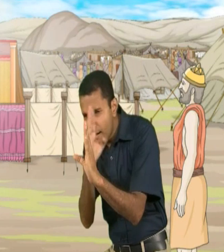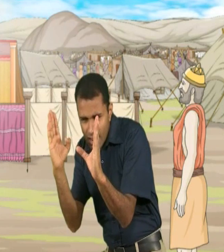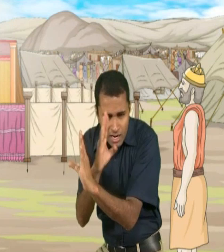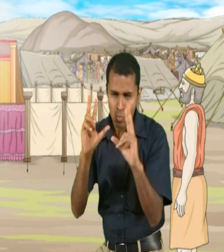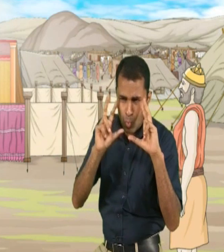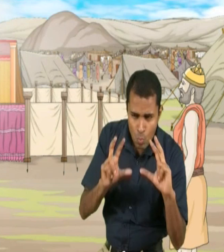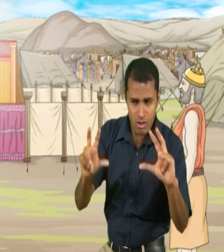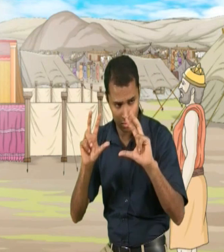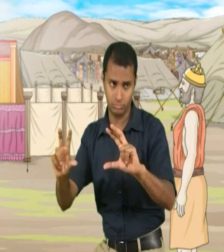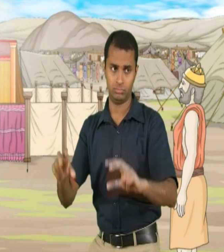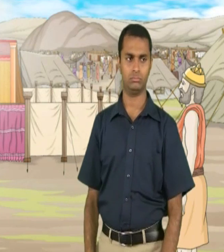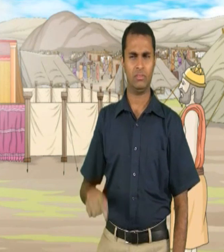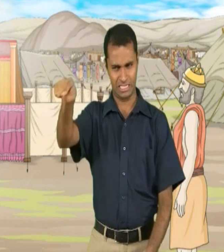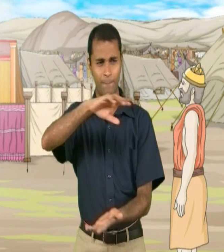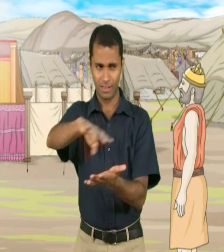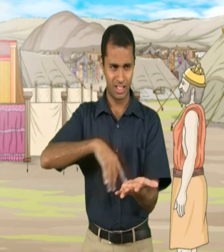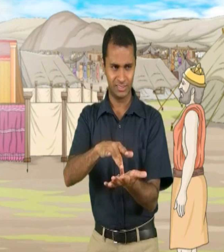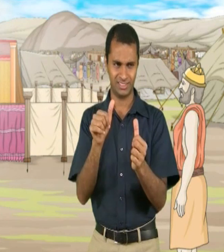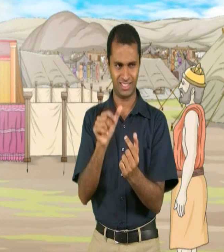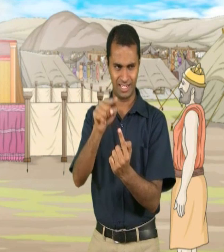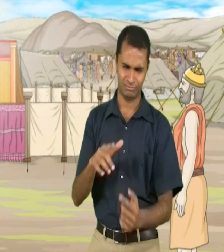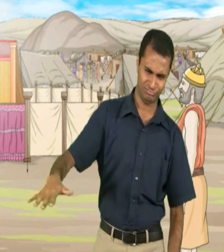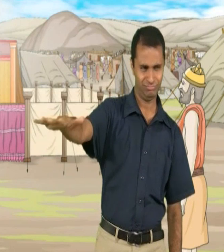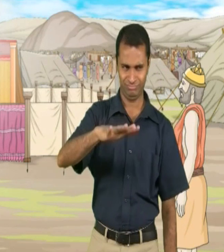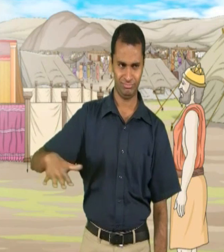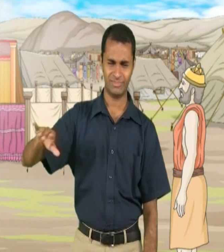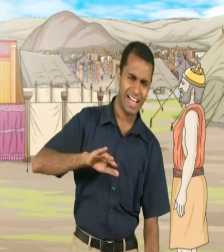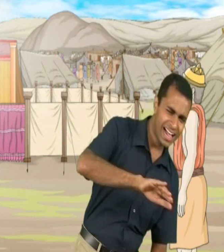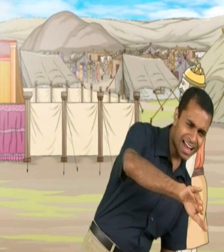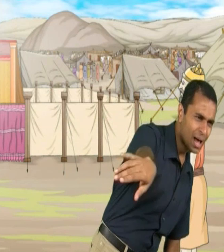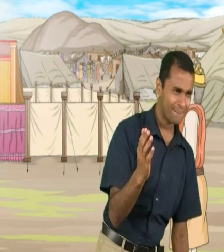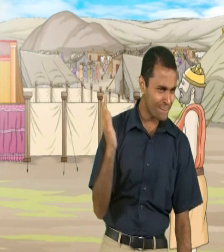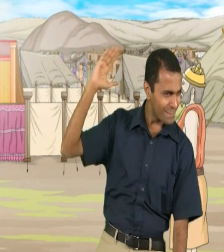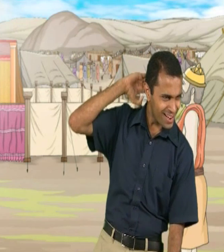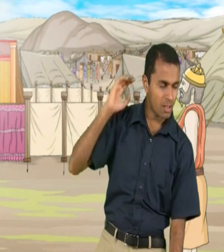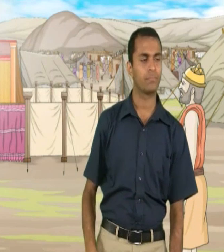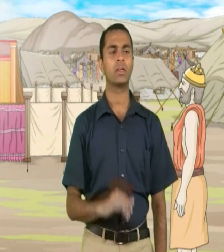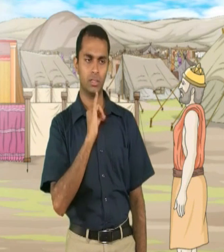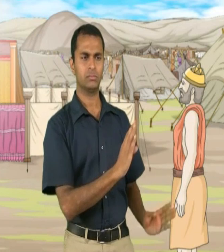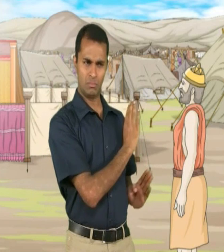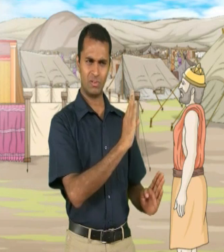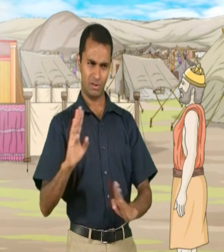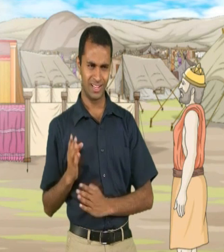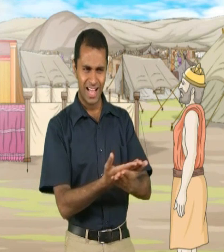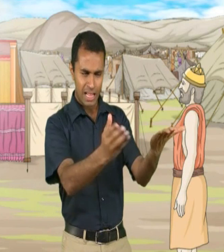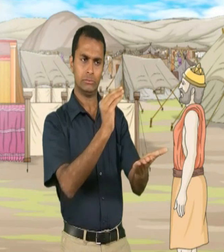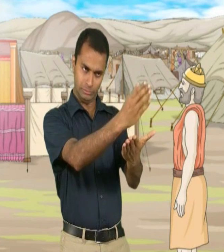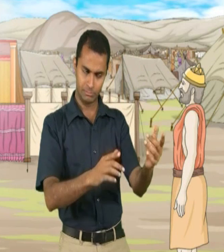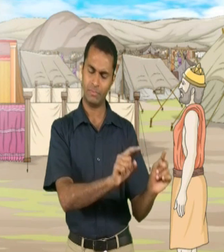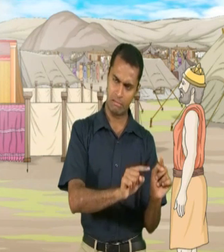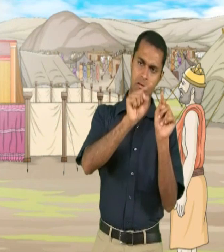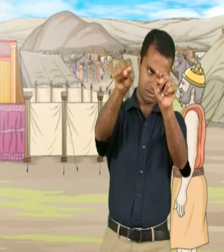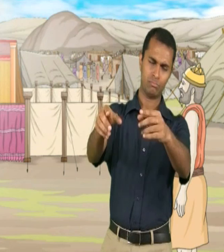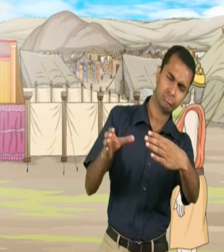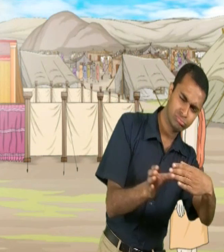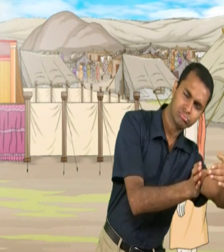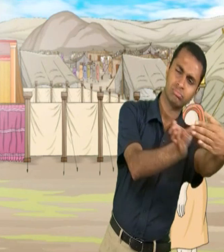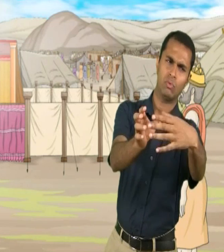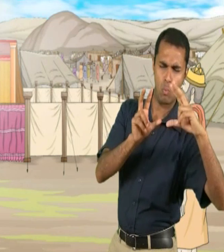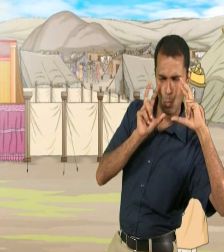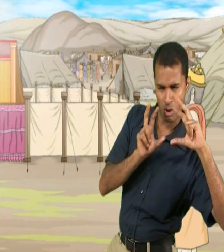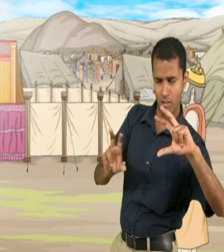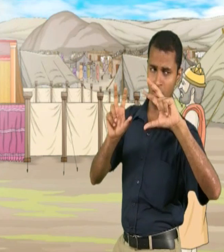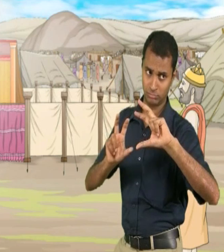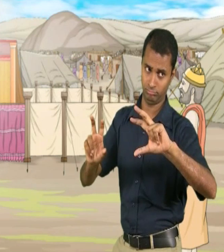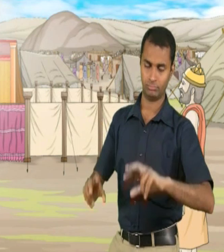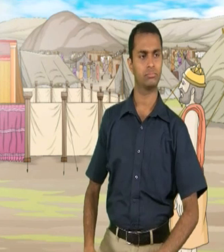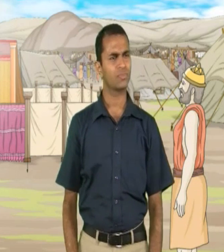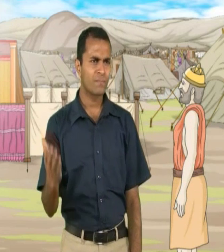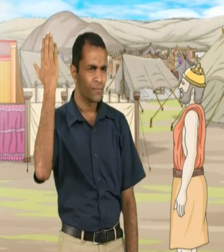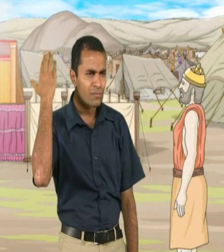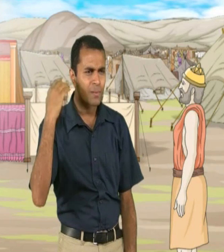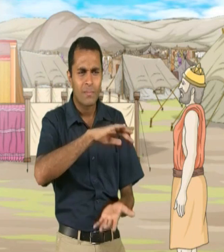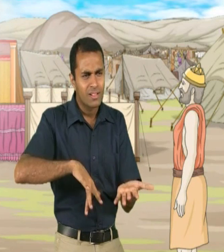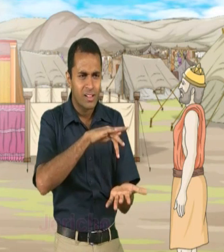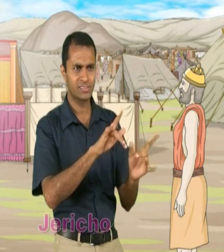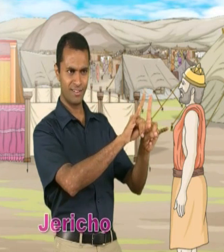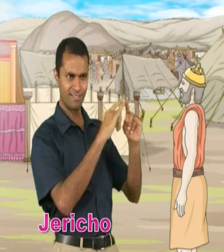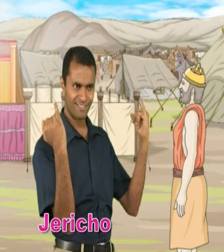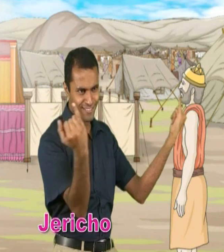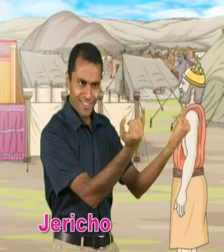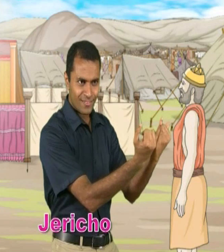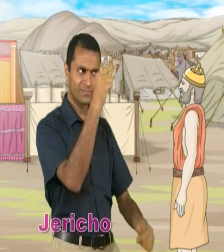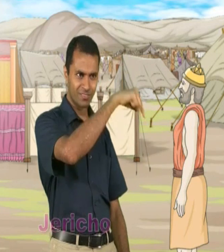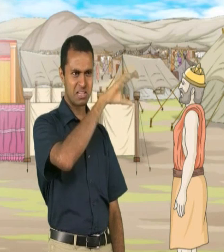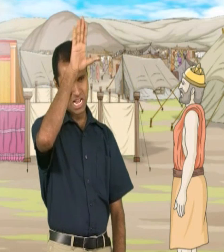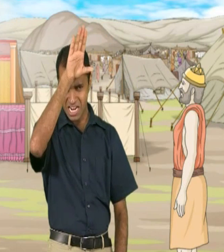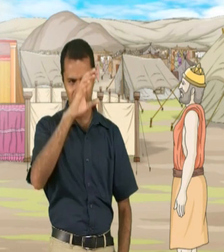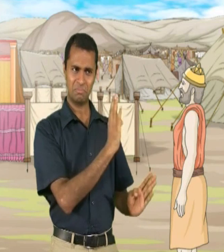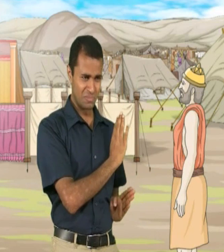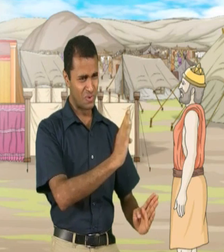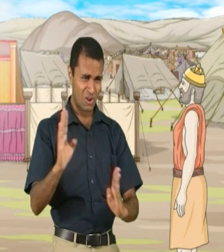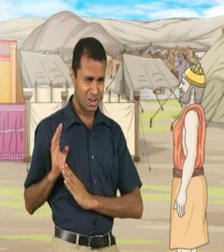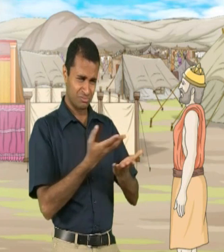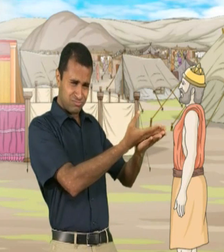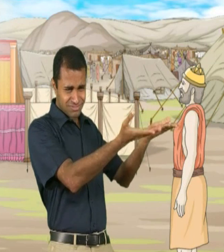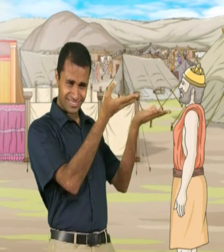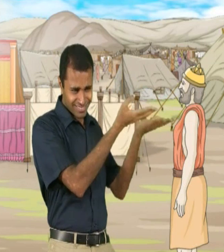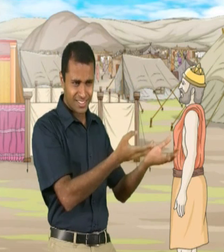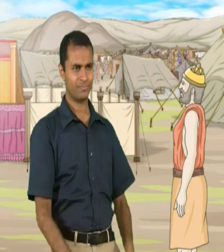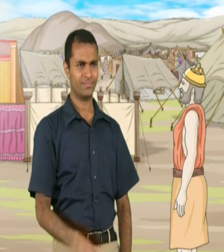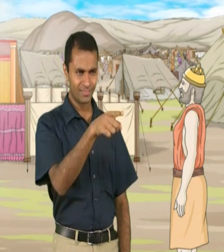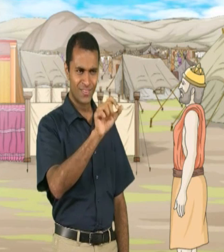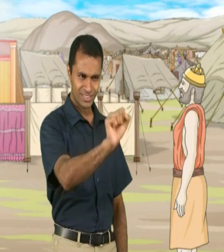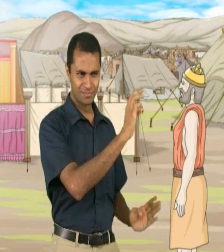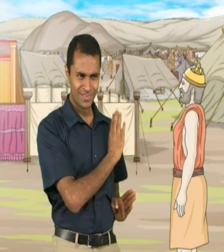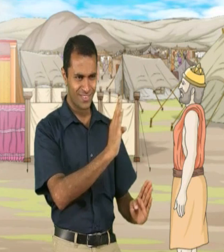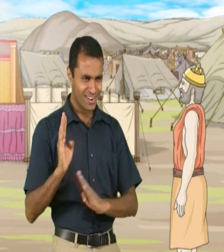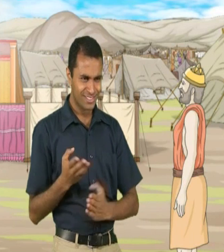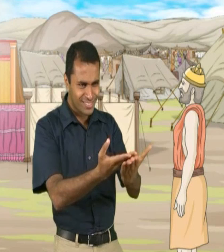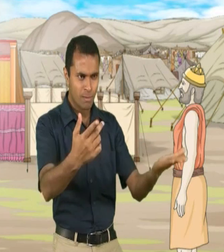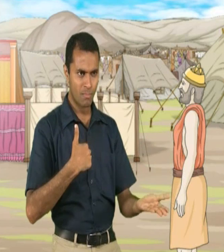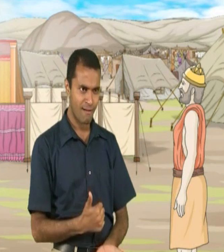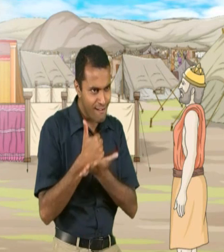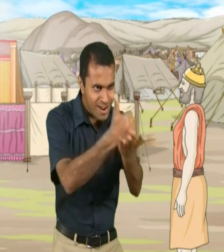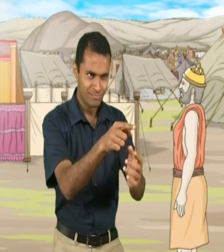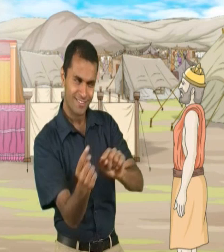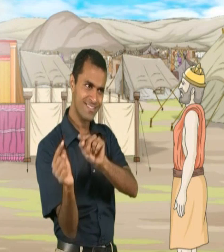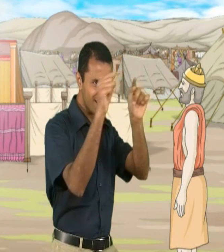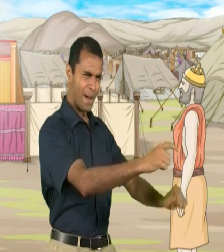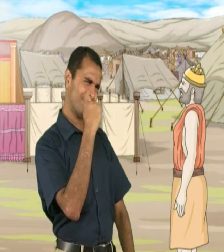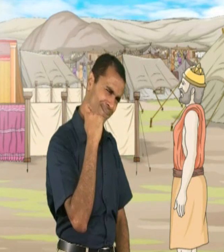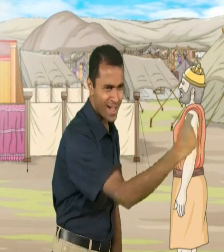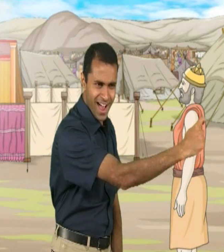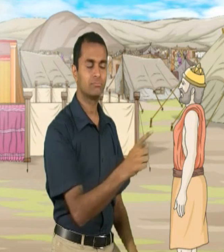See, I have delivered into your hand the king of Ai, his people, his city, and his land.